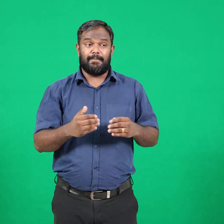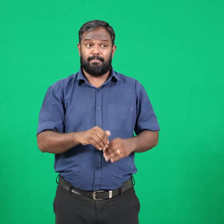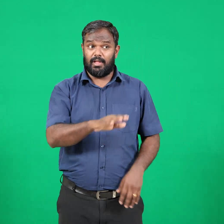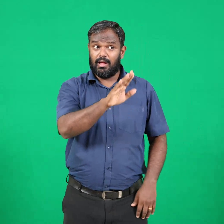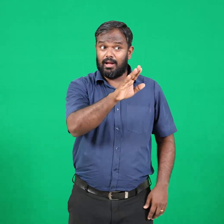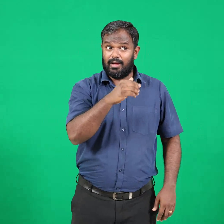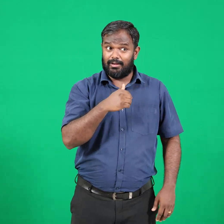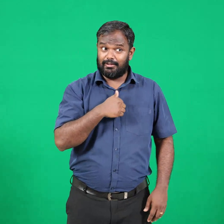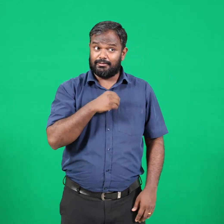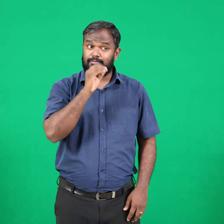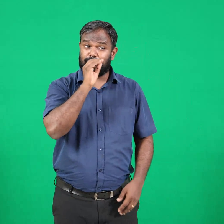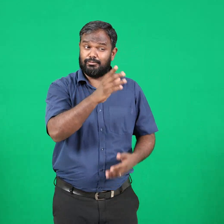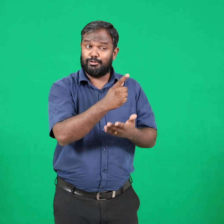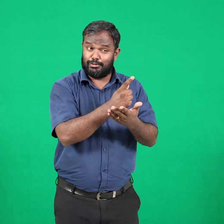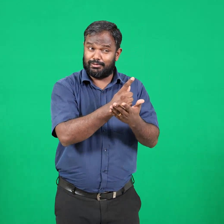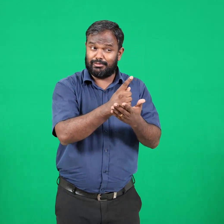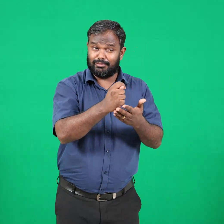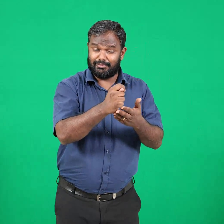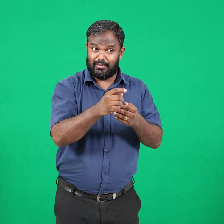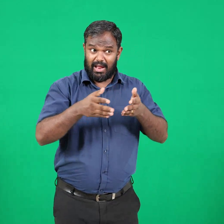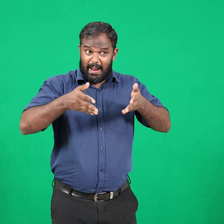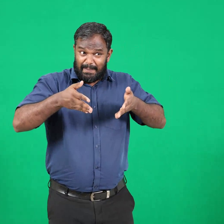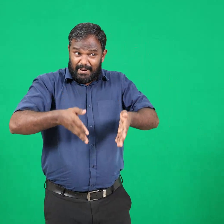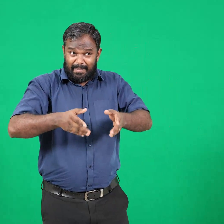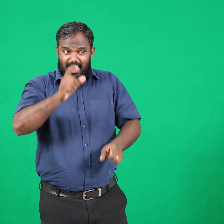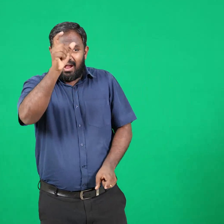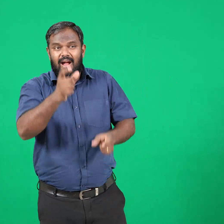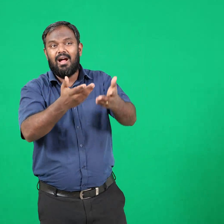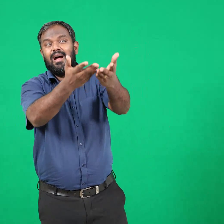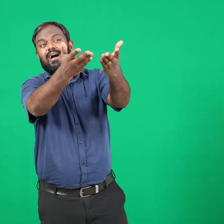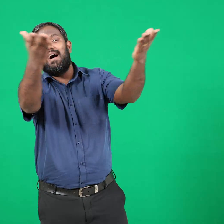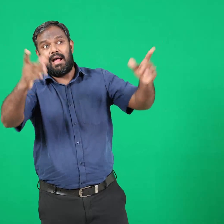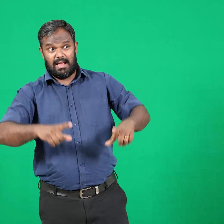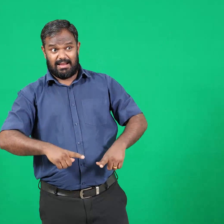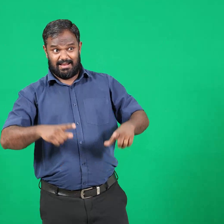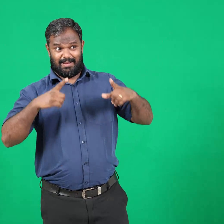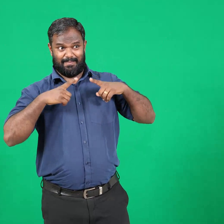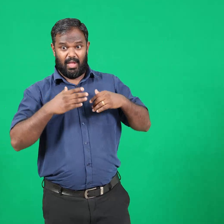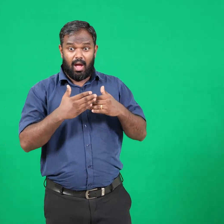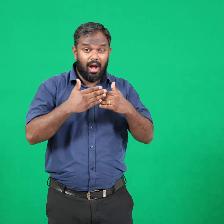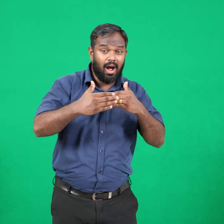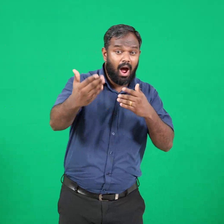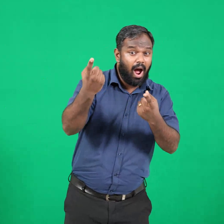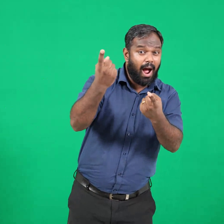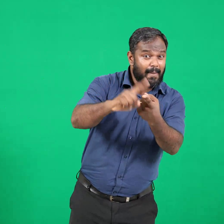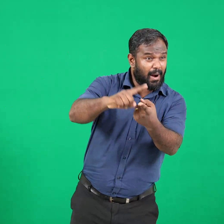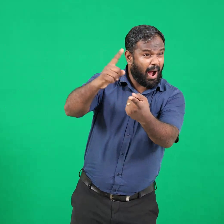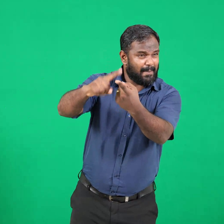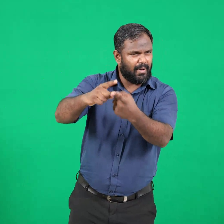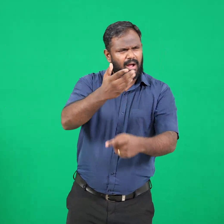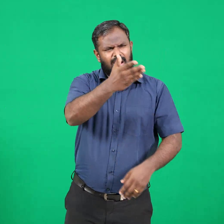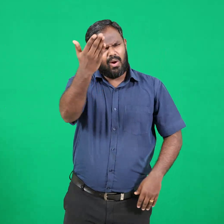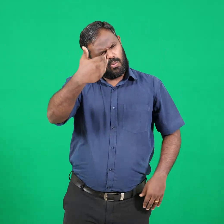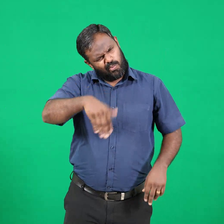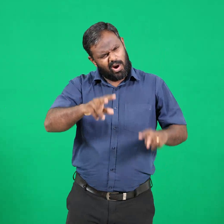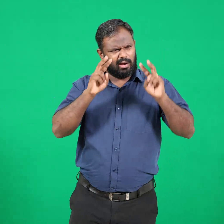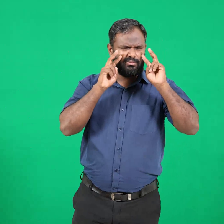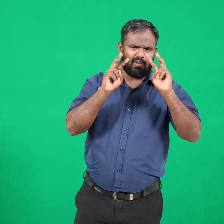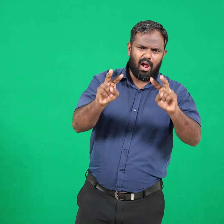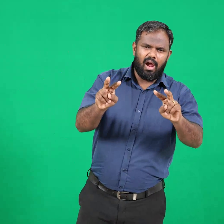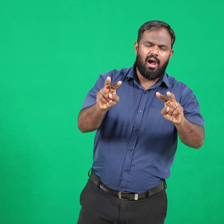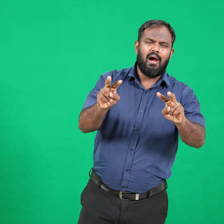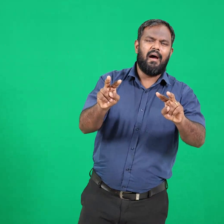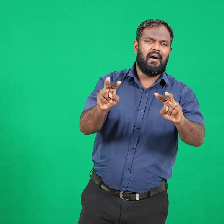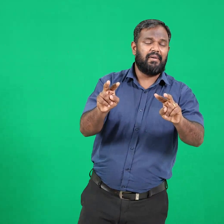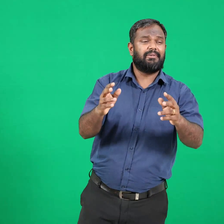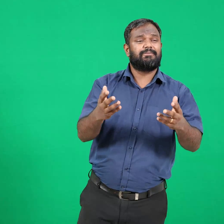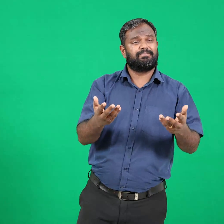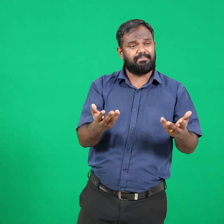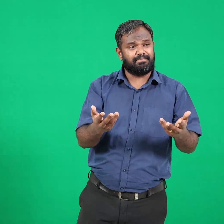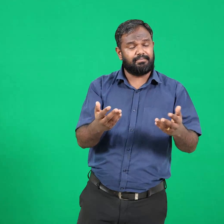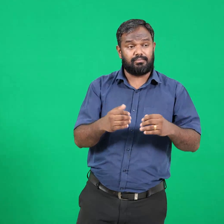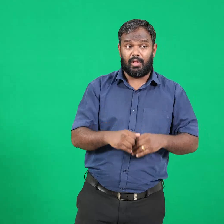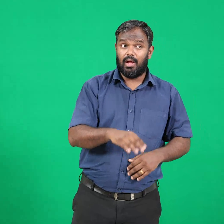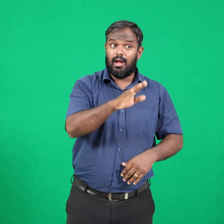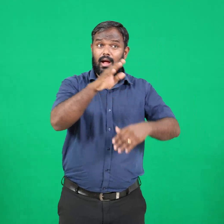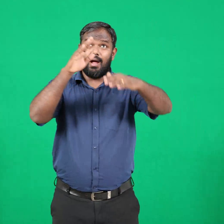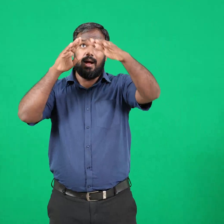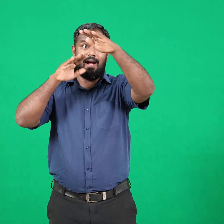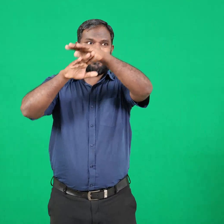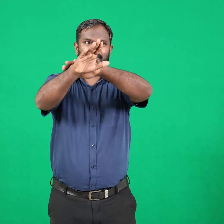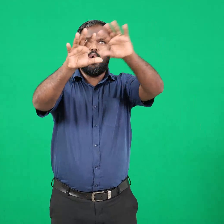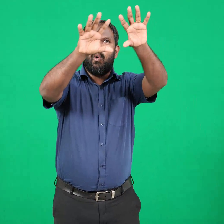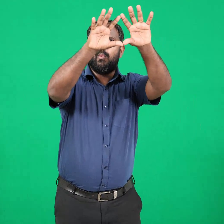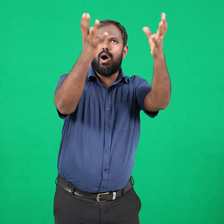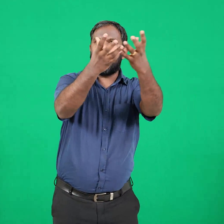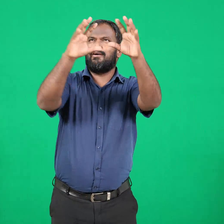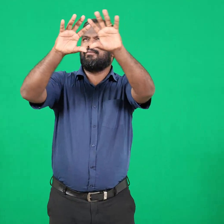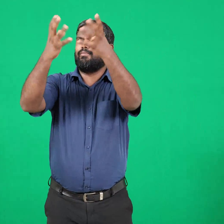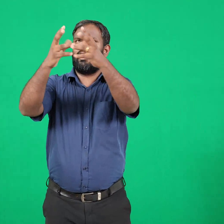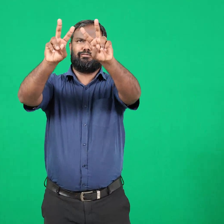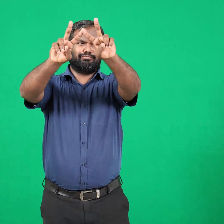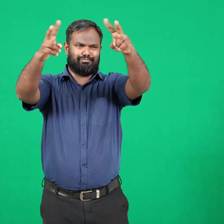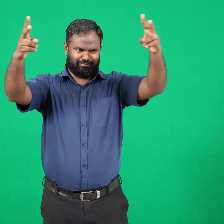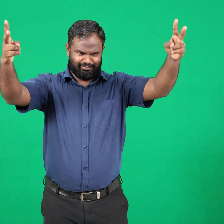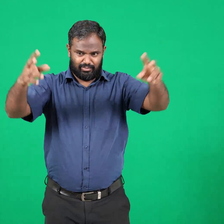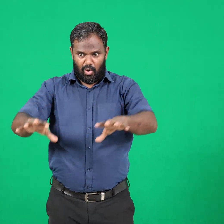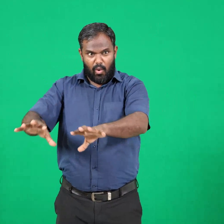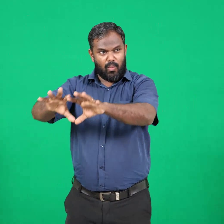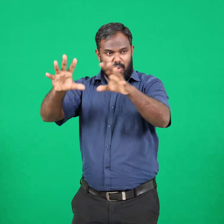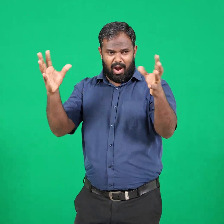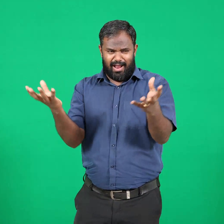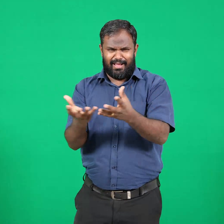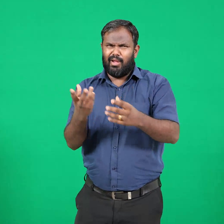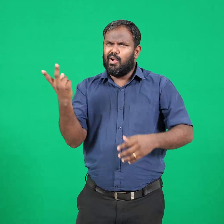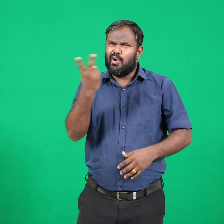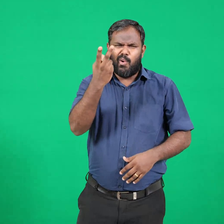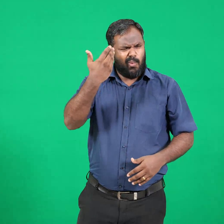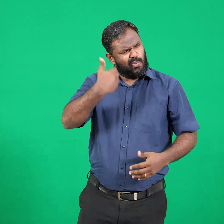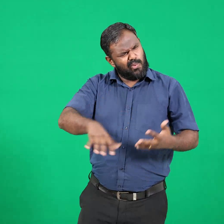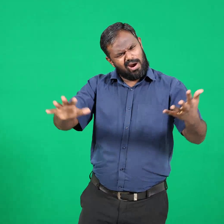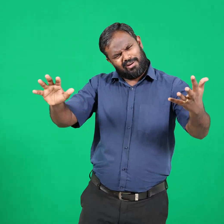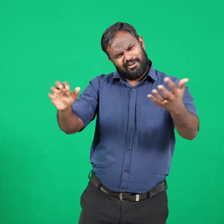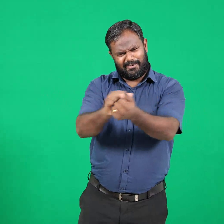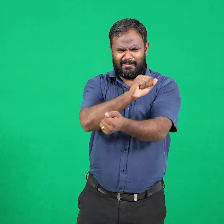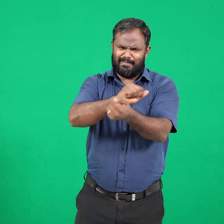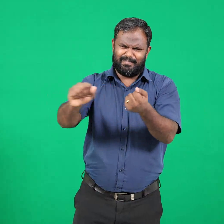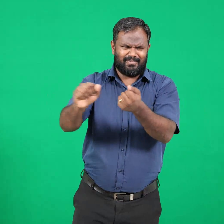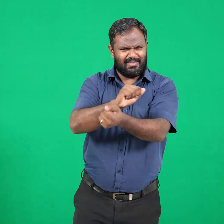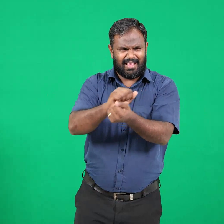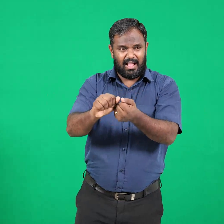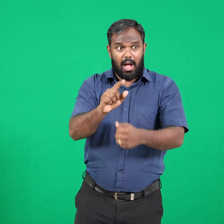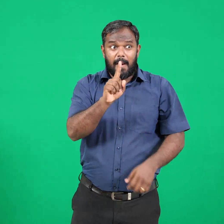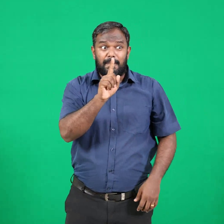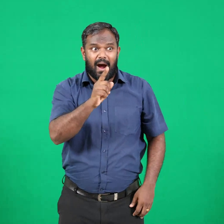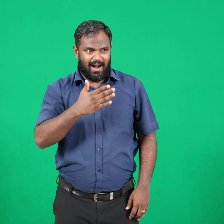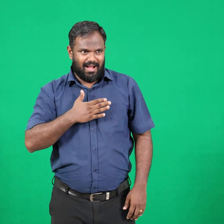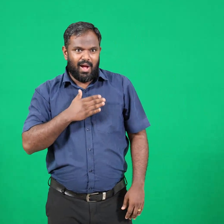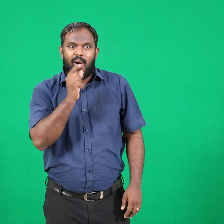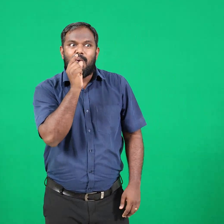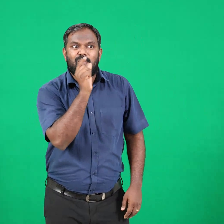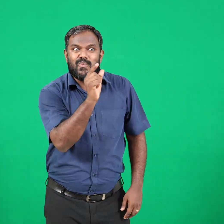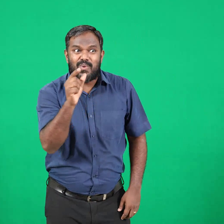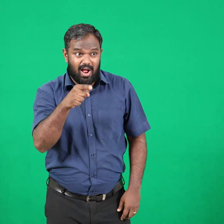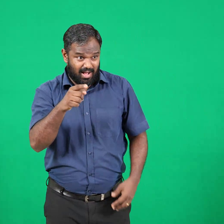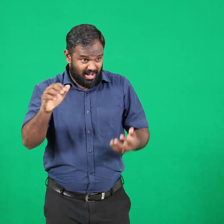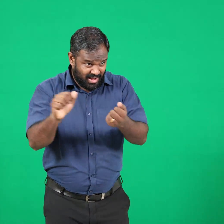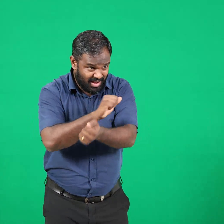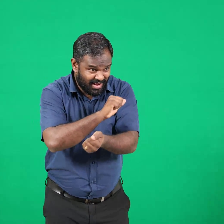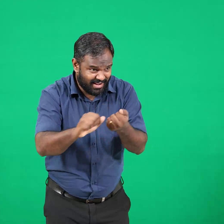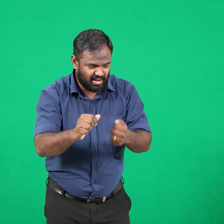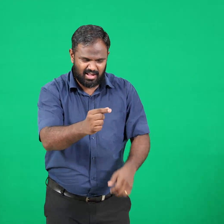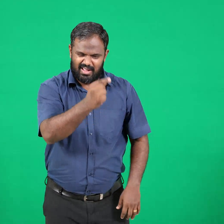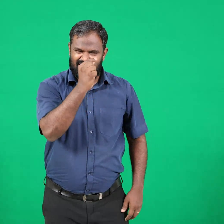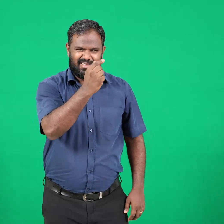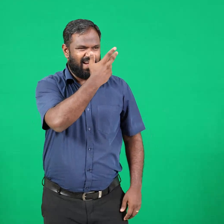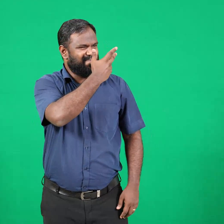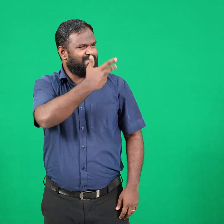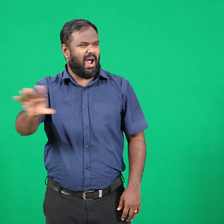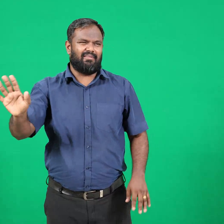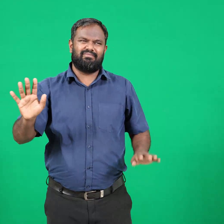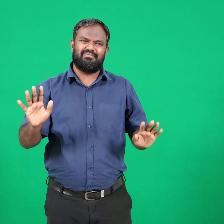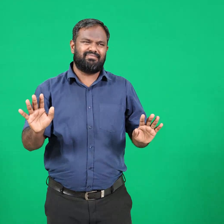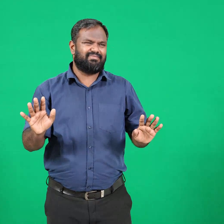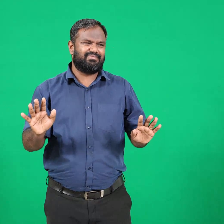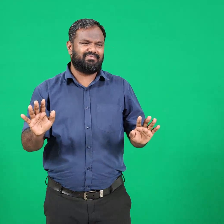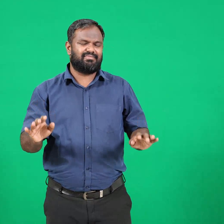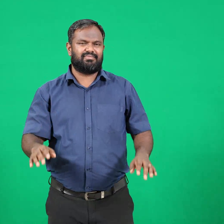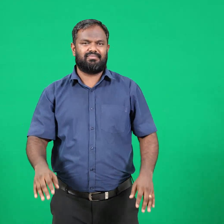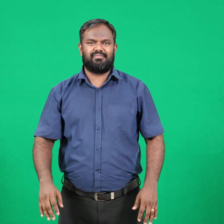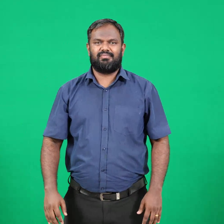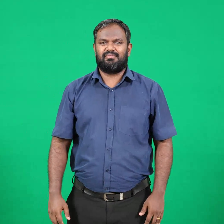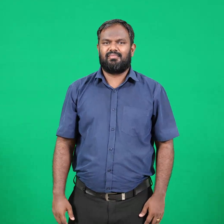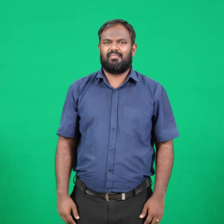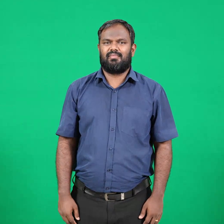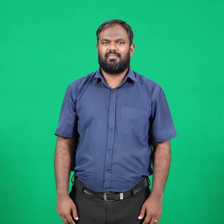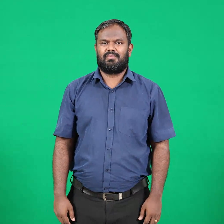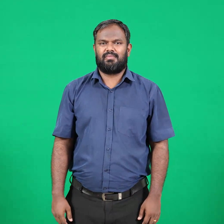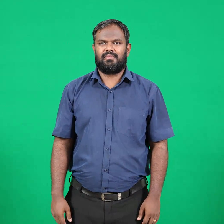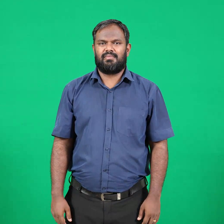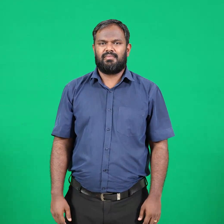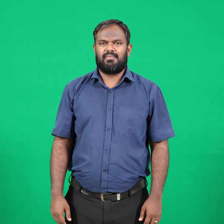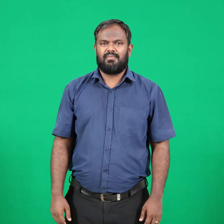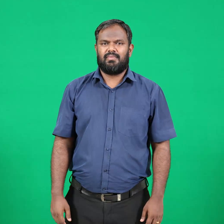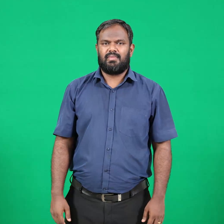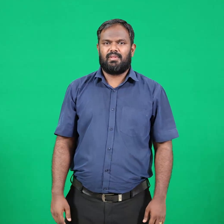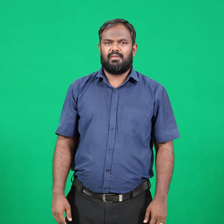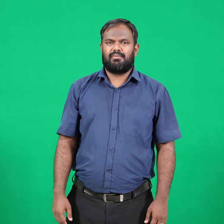Truly I tell you, this generation will not pass away until all these things have happened. Heaven and earth will pass away, but My words will never pass away.